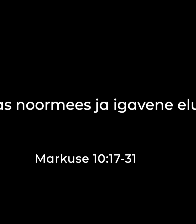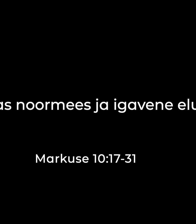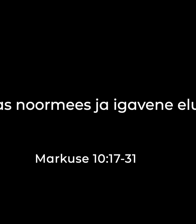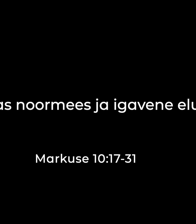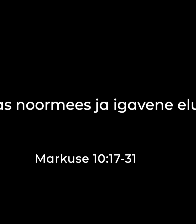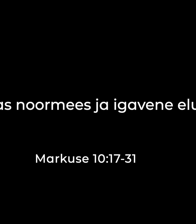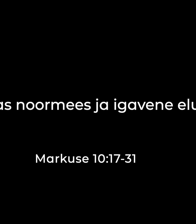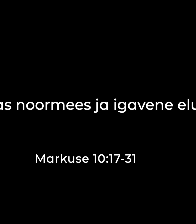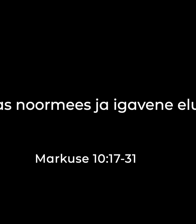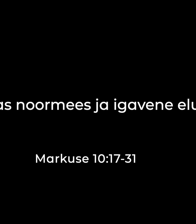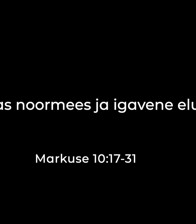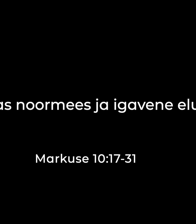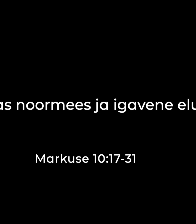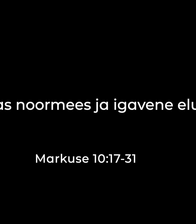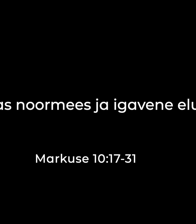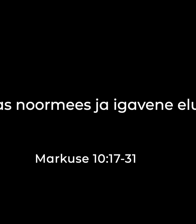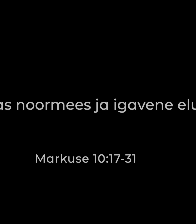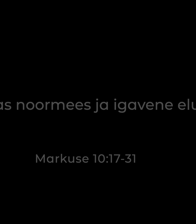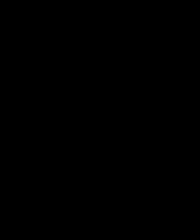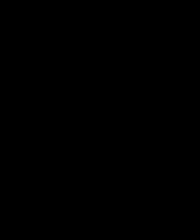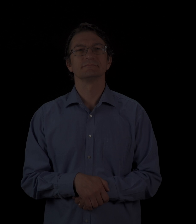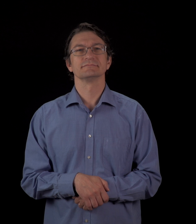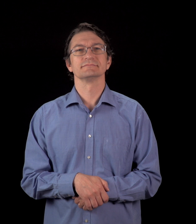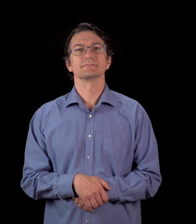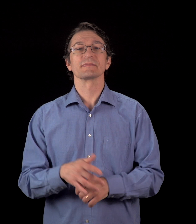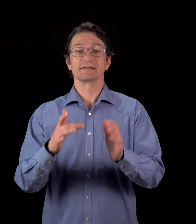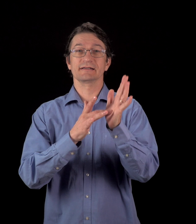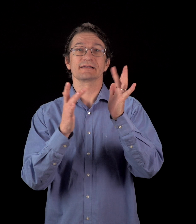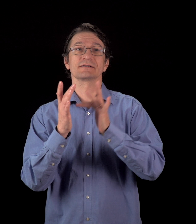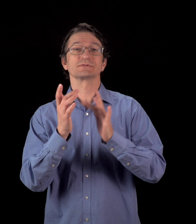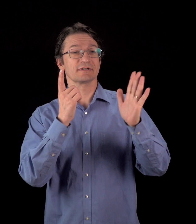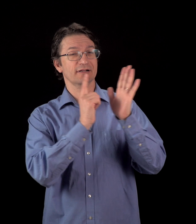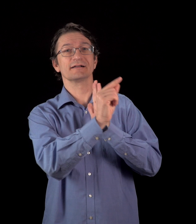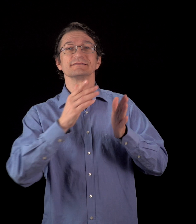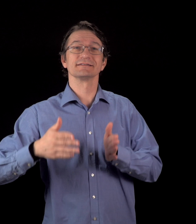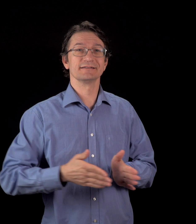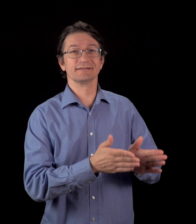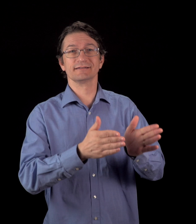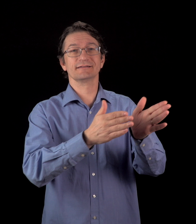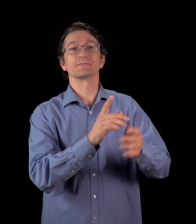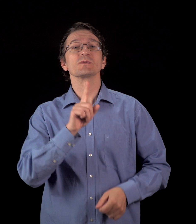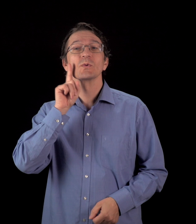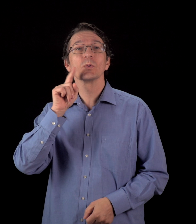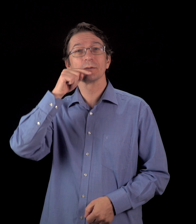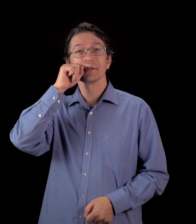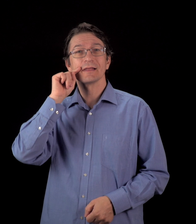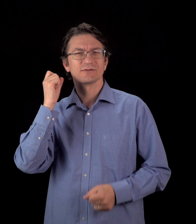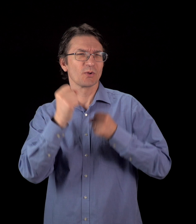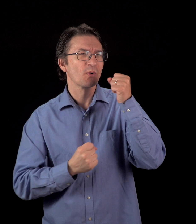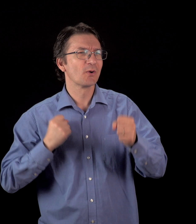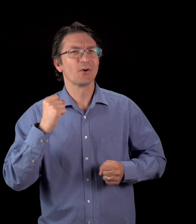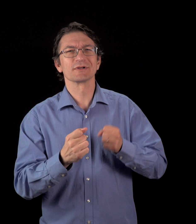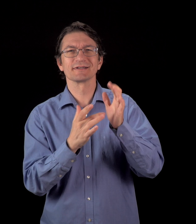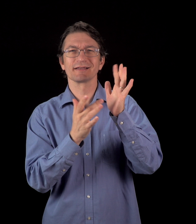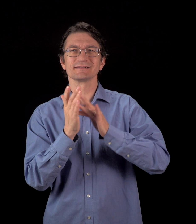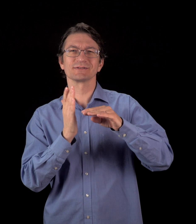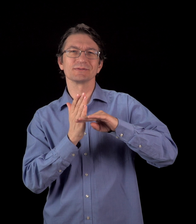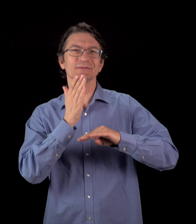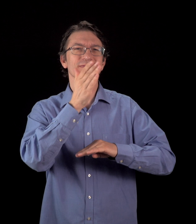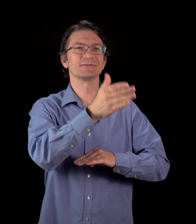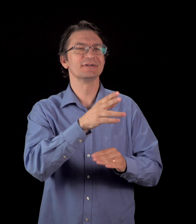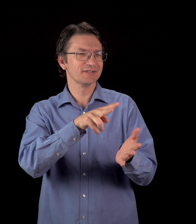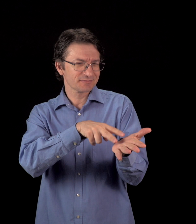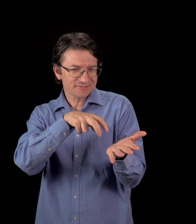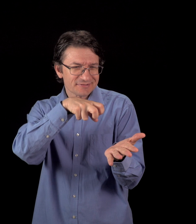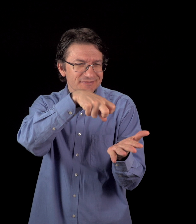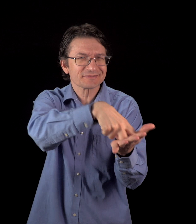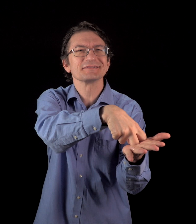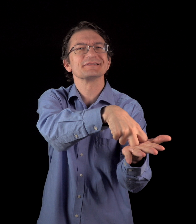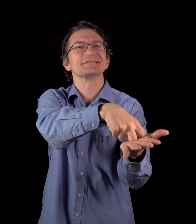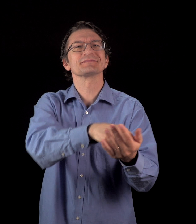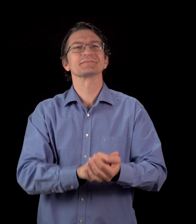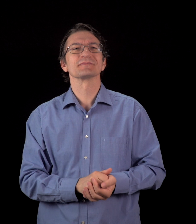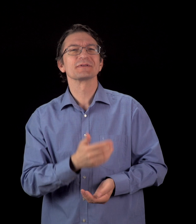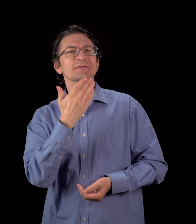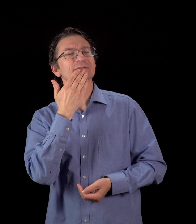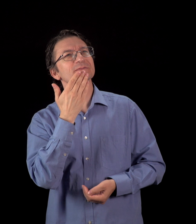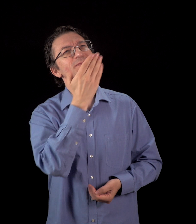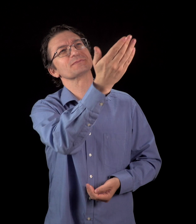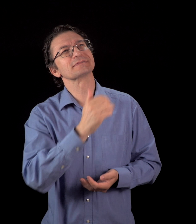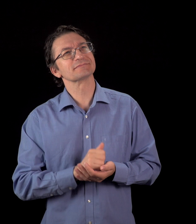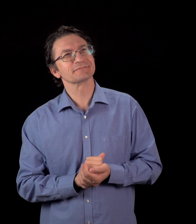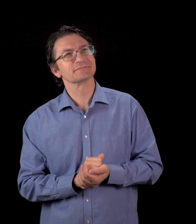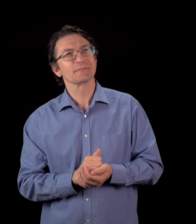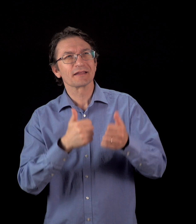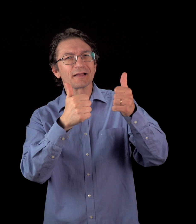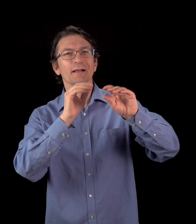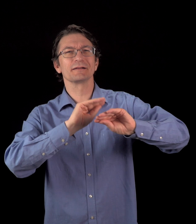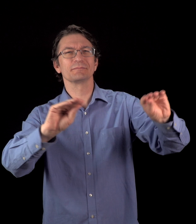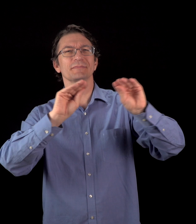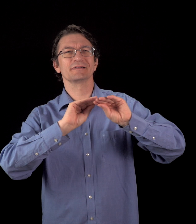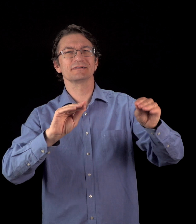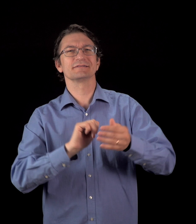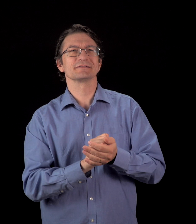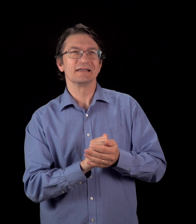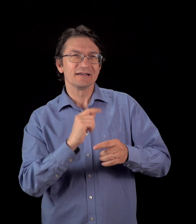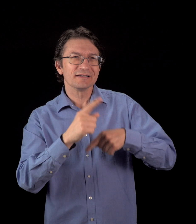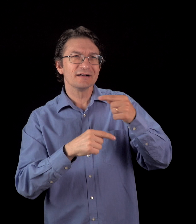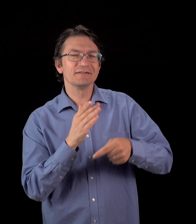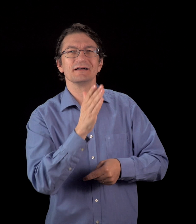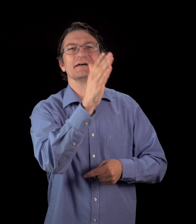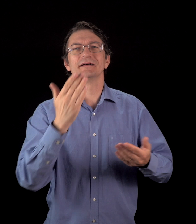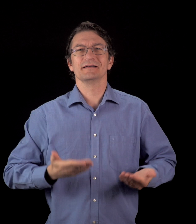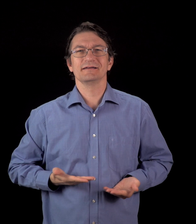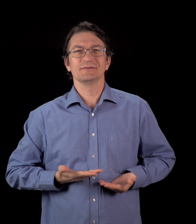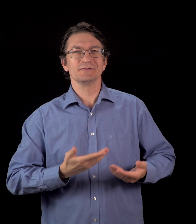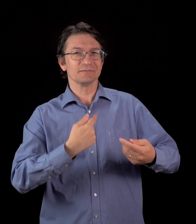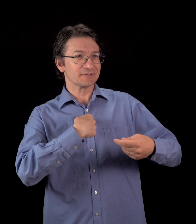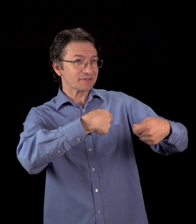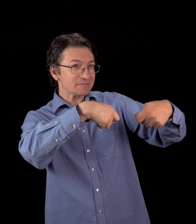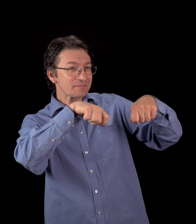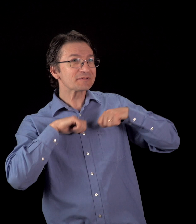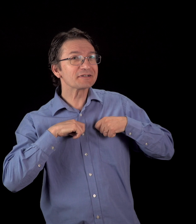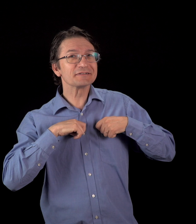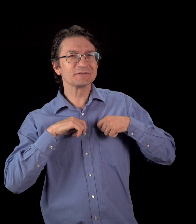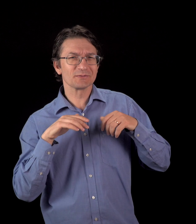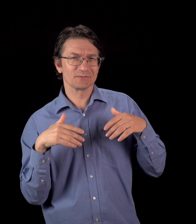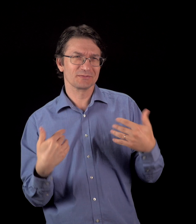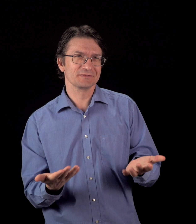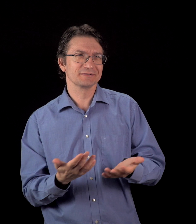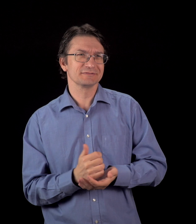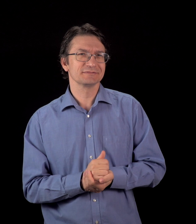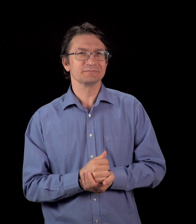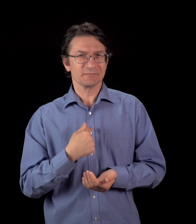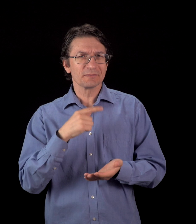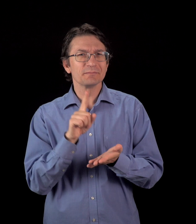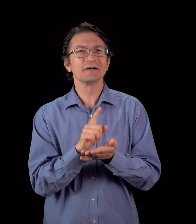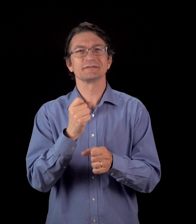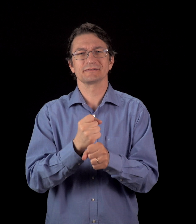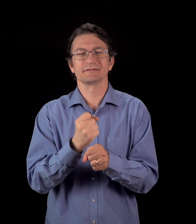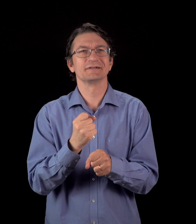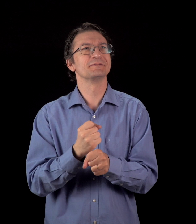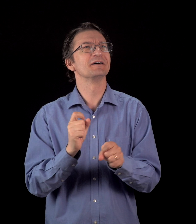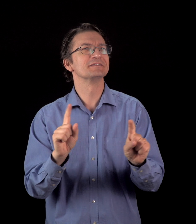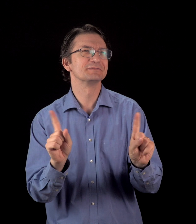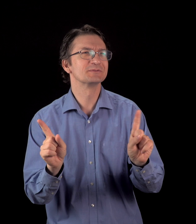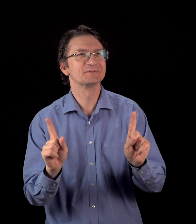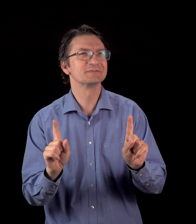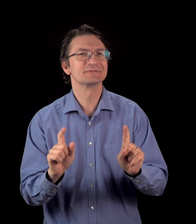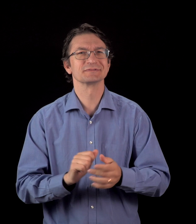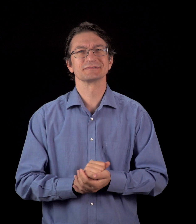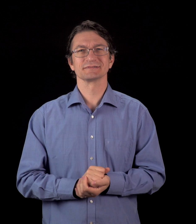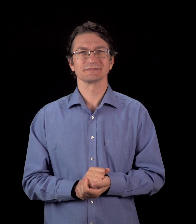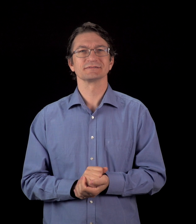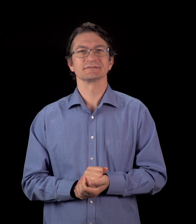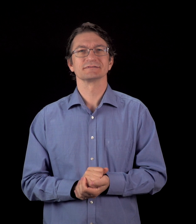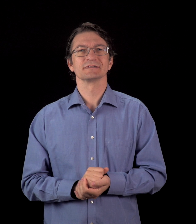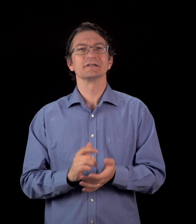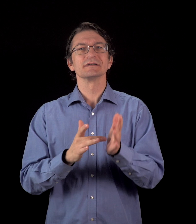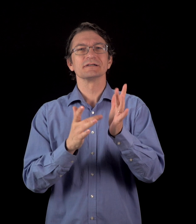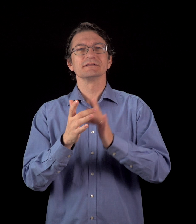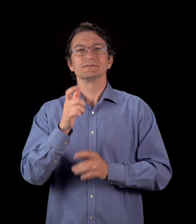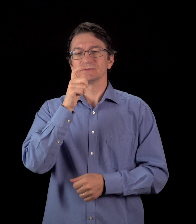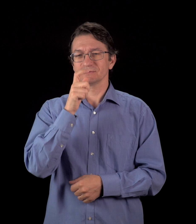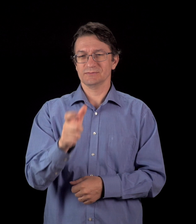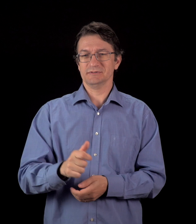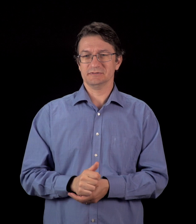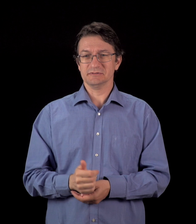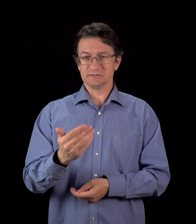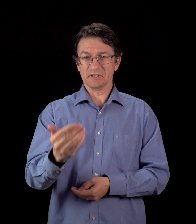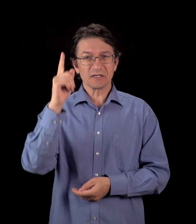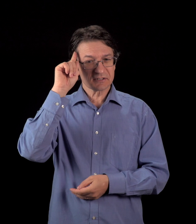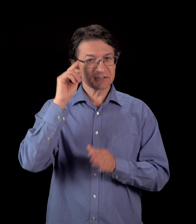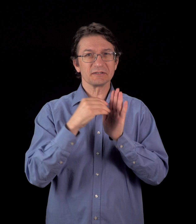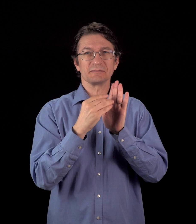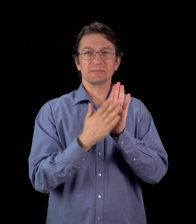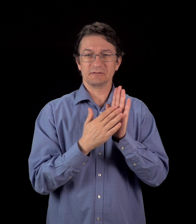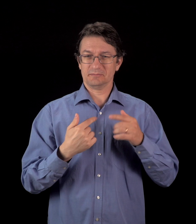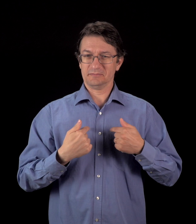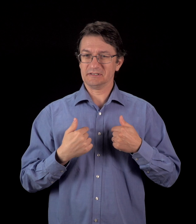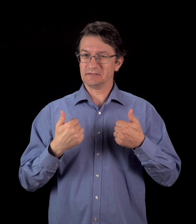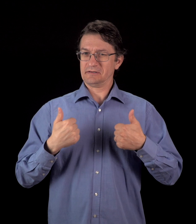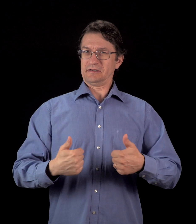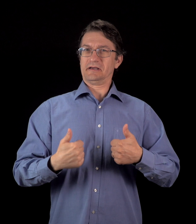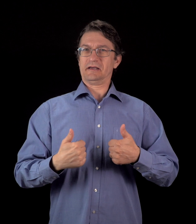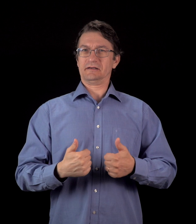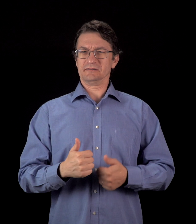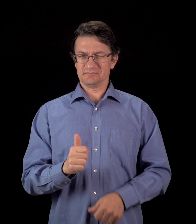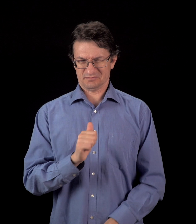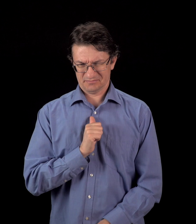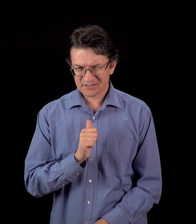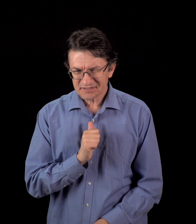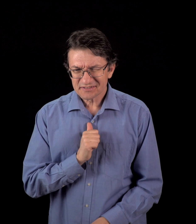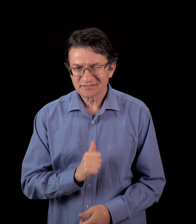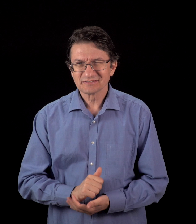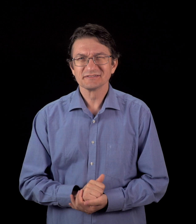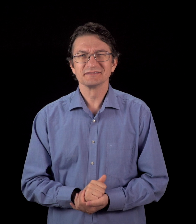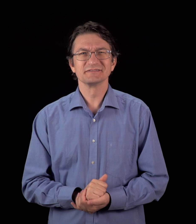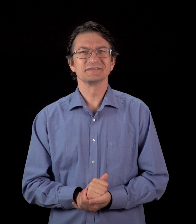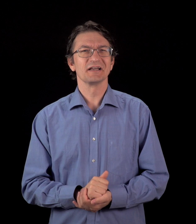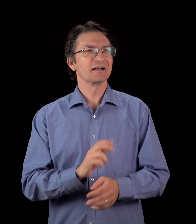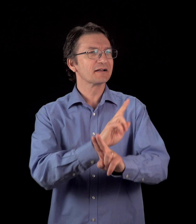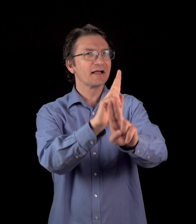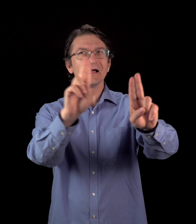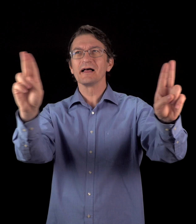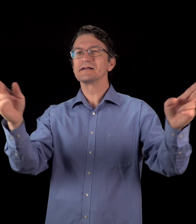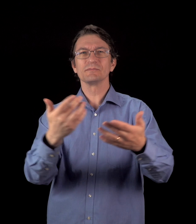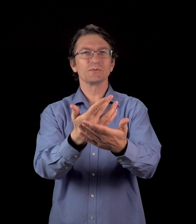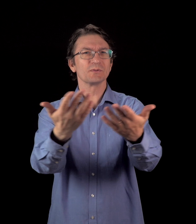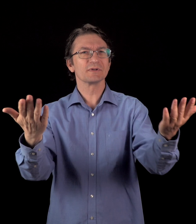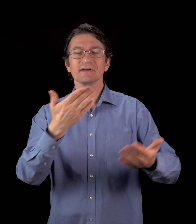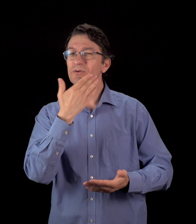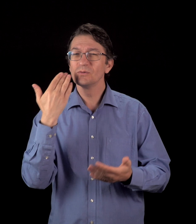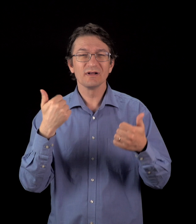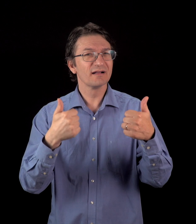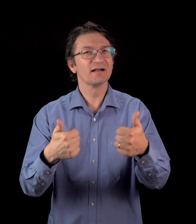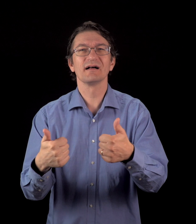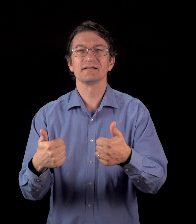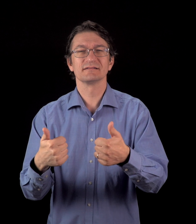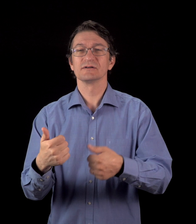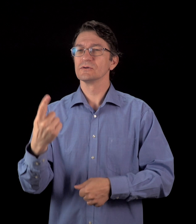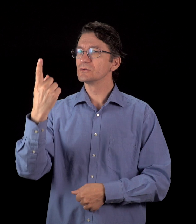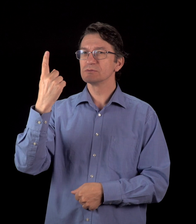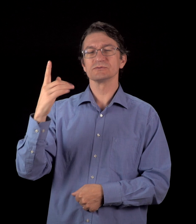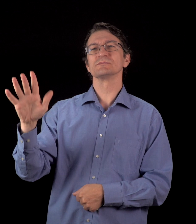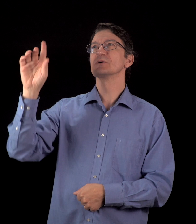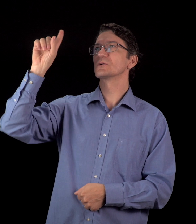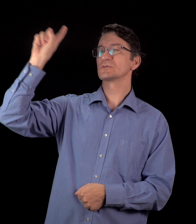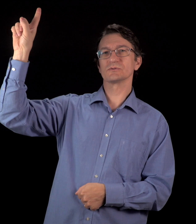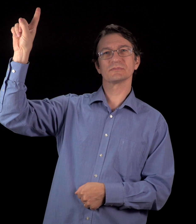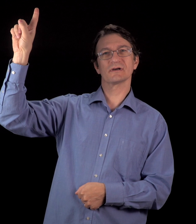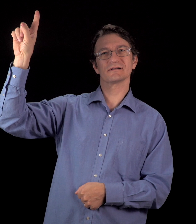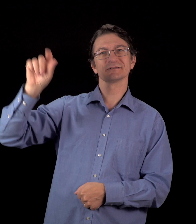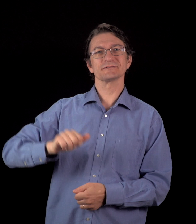As Jesus started on His way, a man ran up and knelt before Him. “Good Teacher,” he asked, “what must I do to inherit eternal life?” “Why do you call Me good?” Jesus replied. “No one is good except God alone.